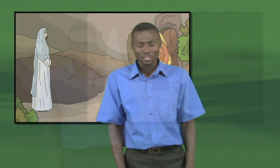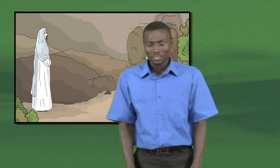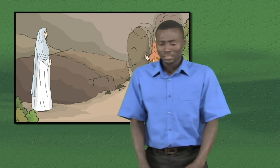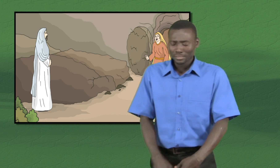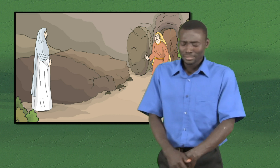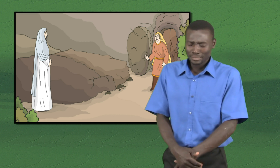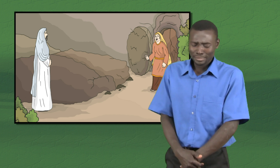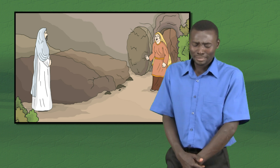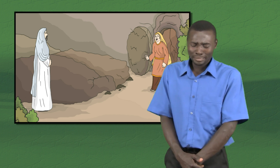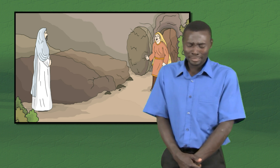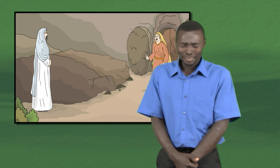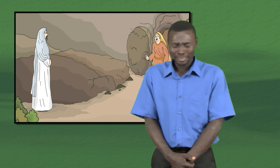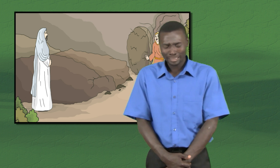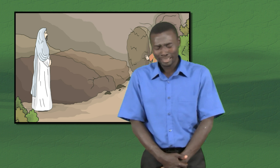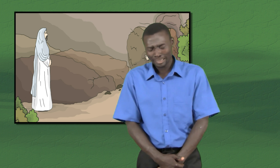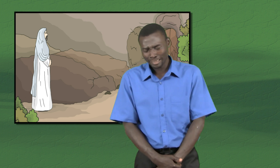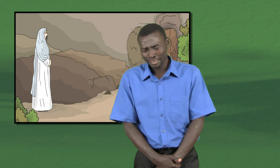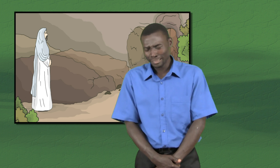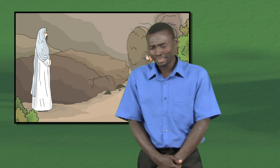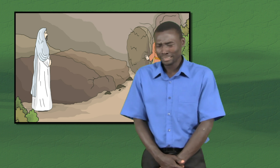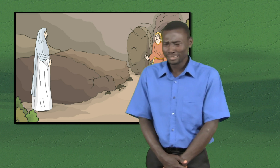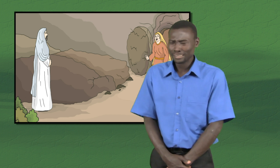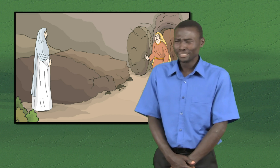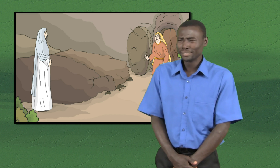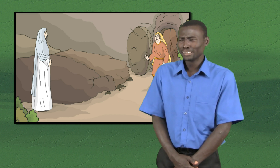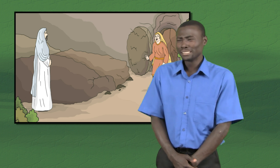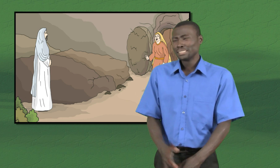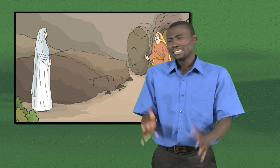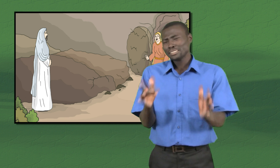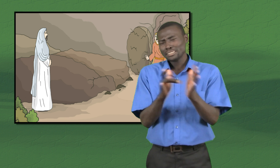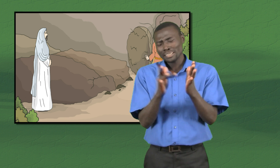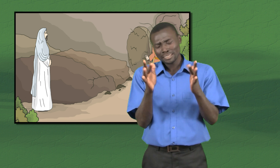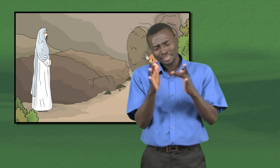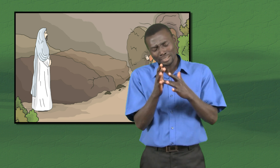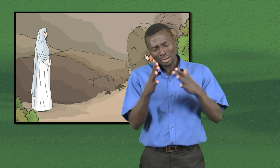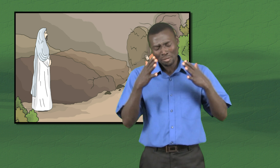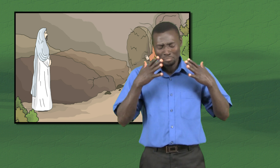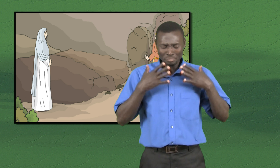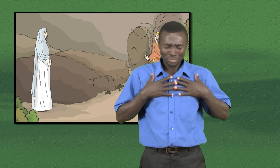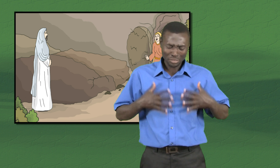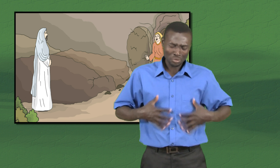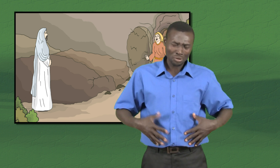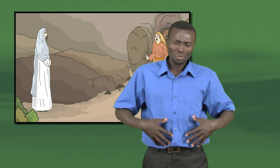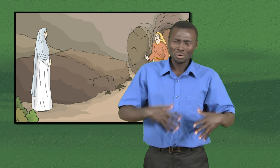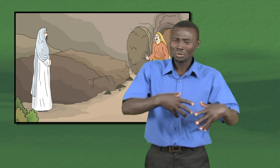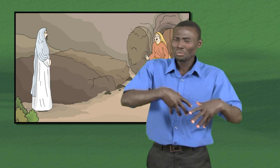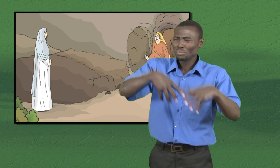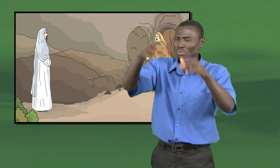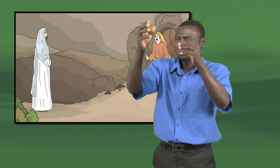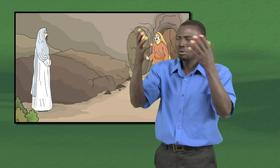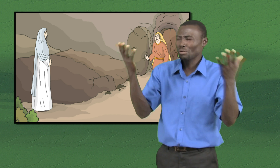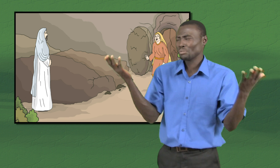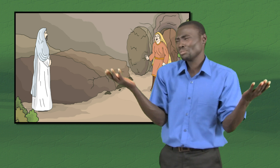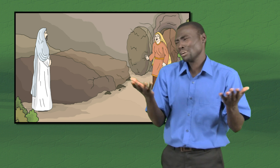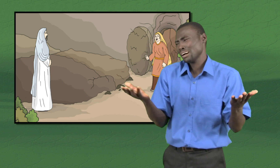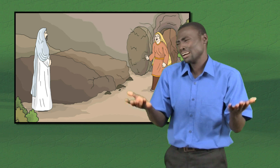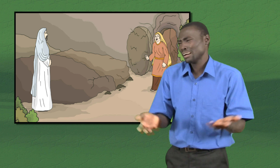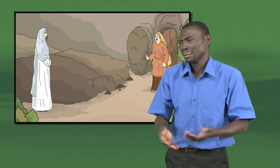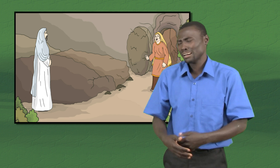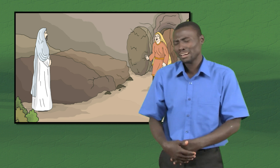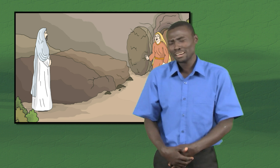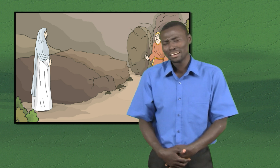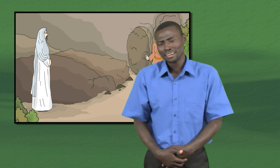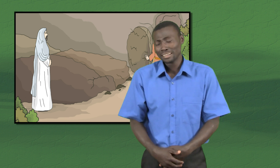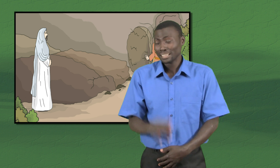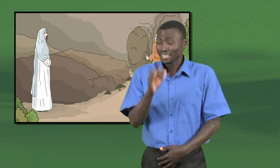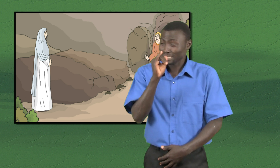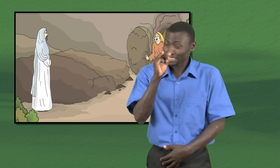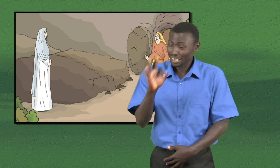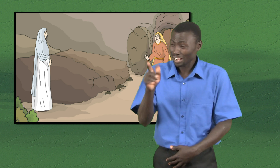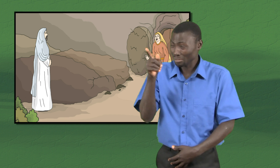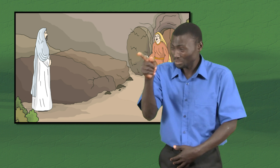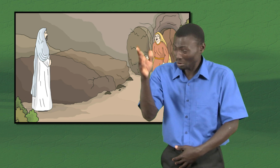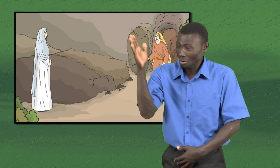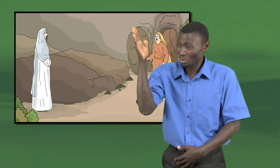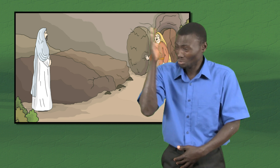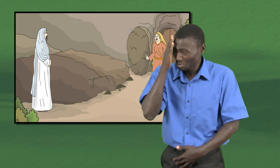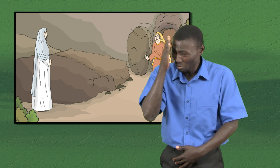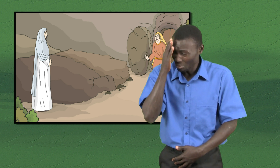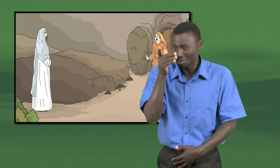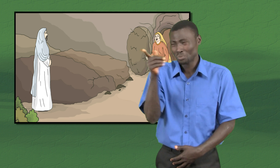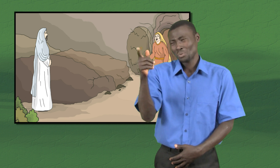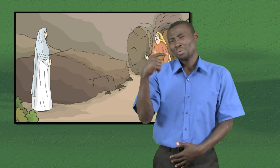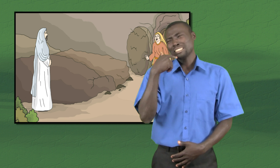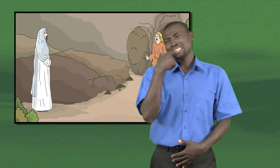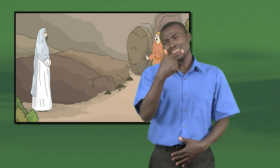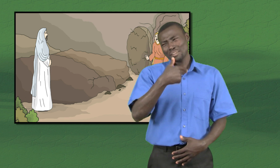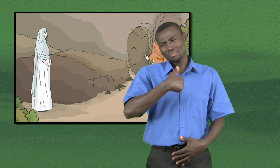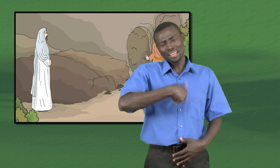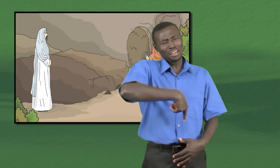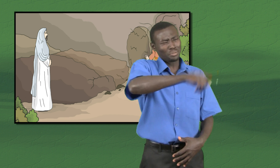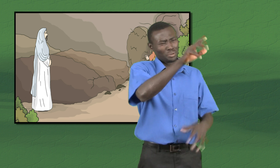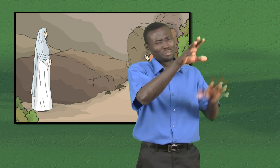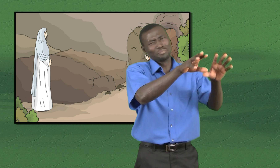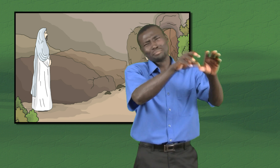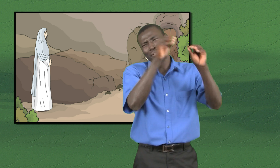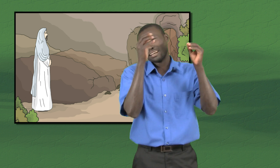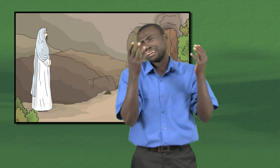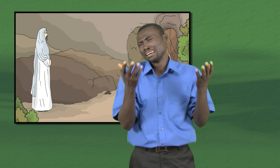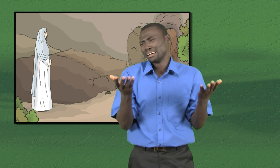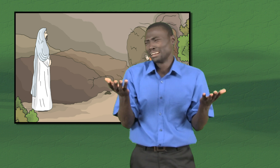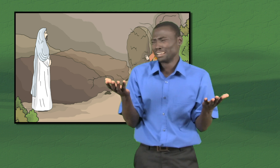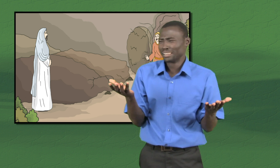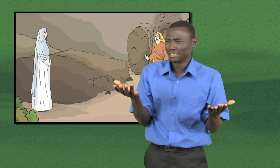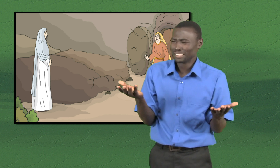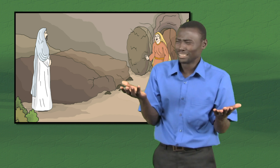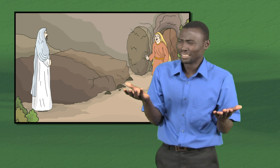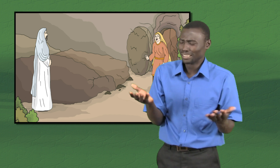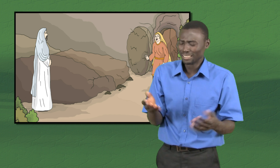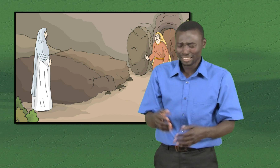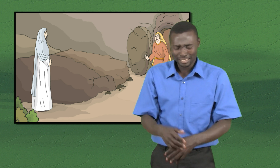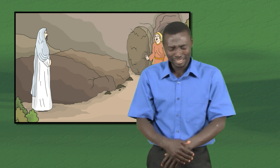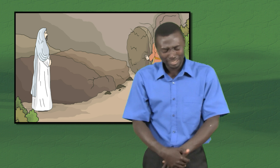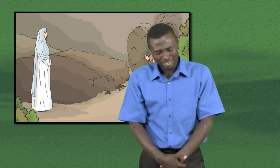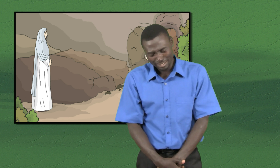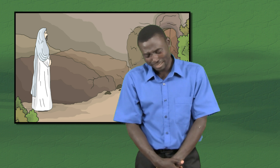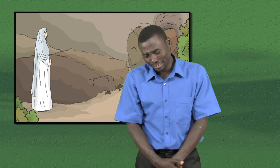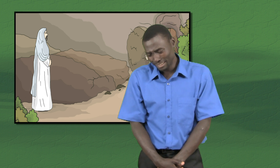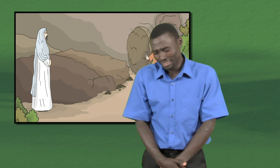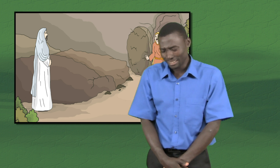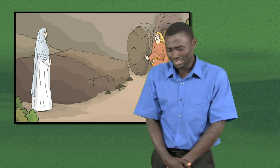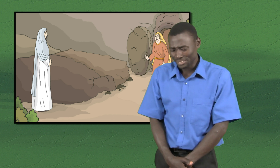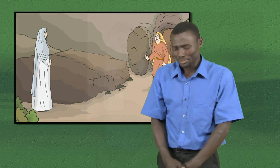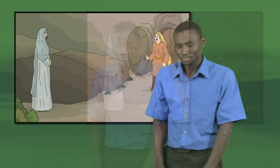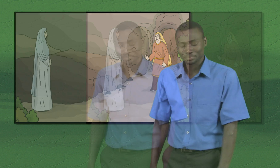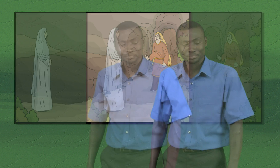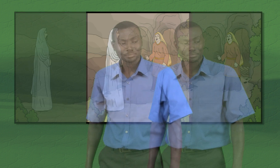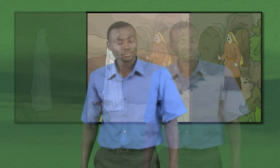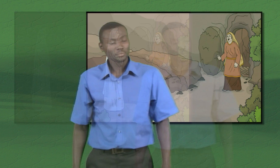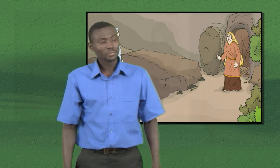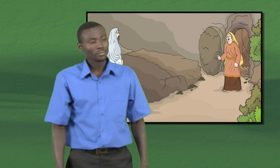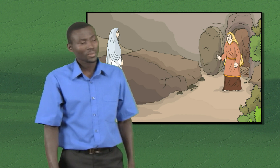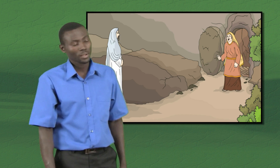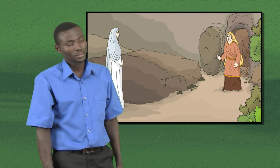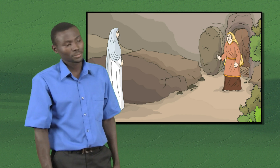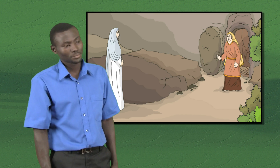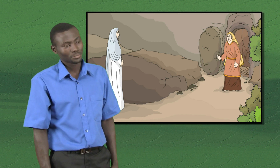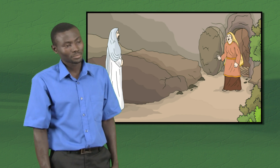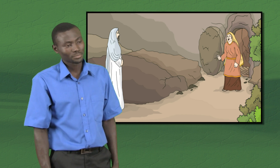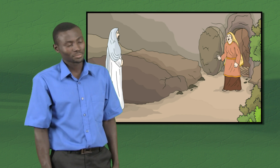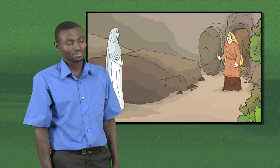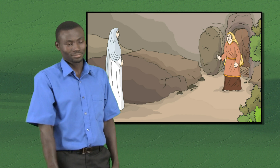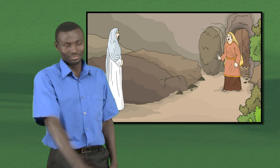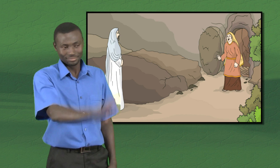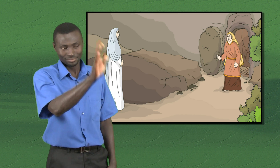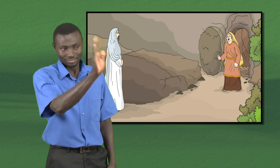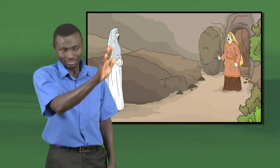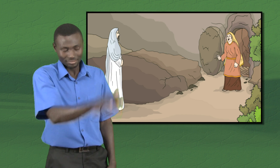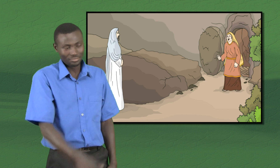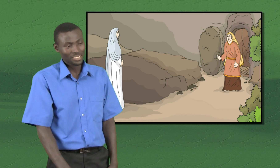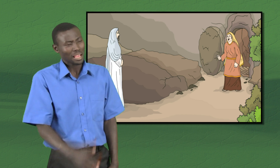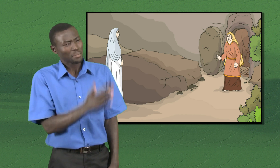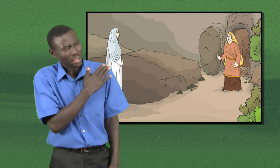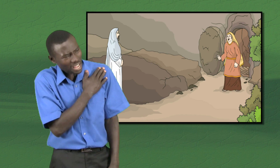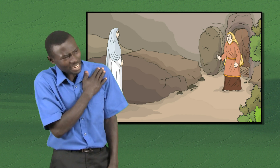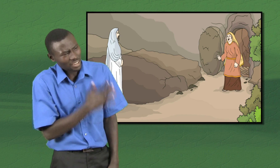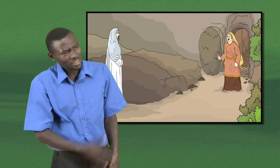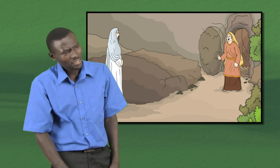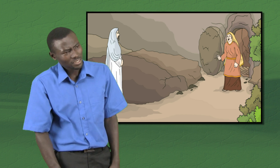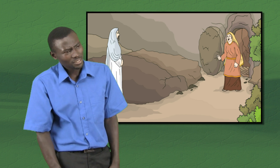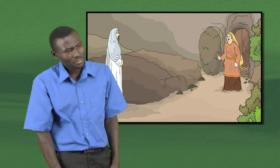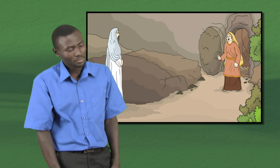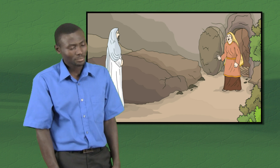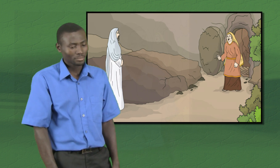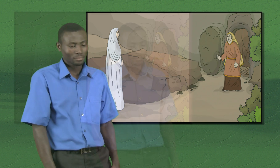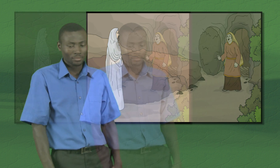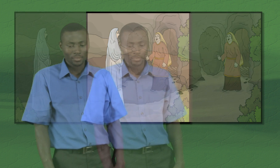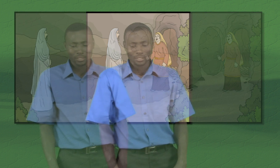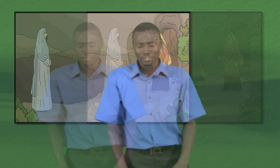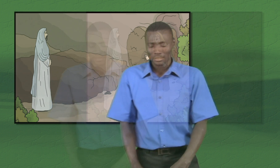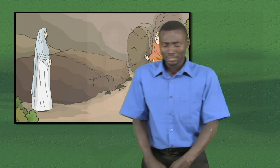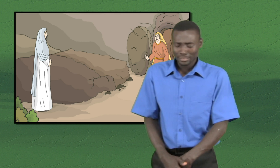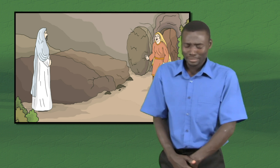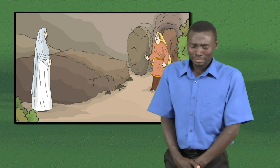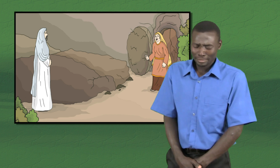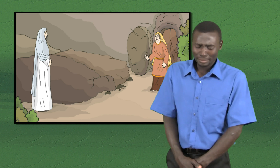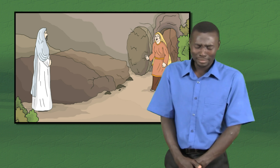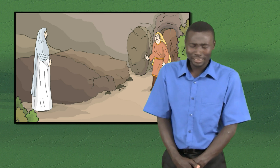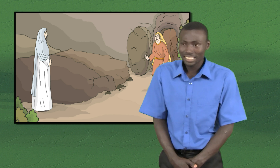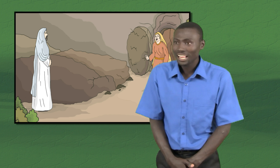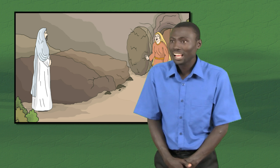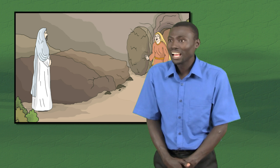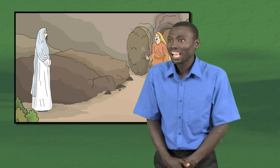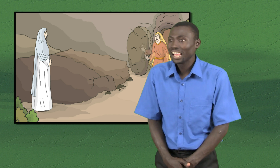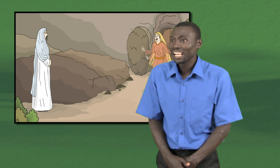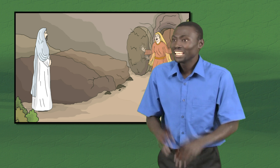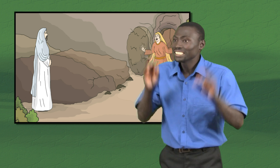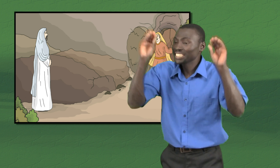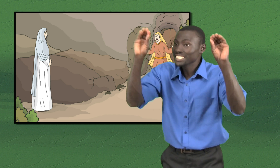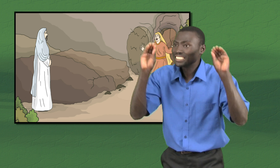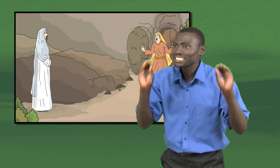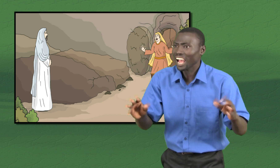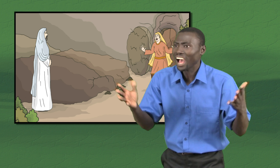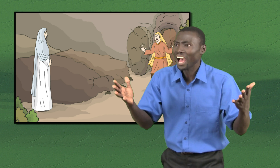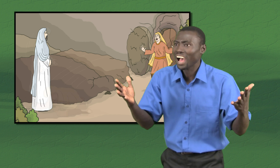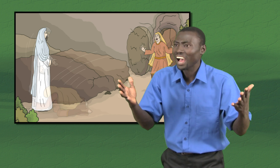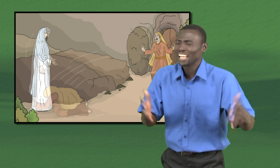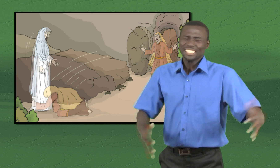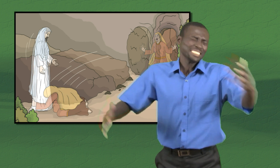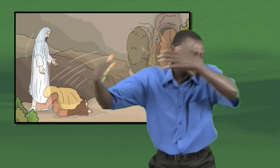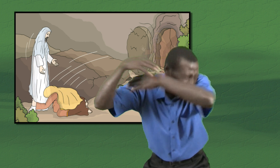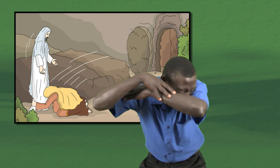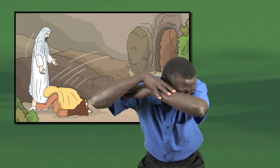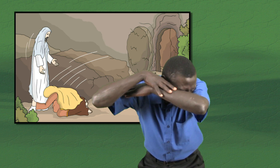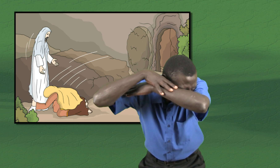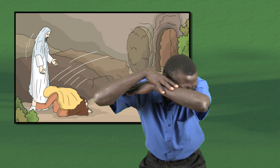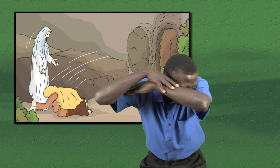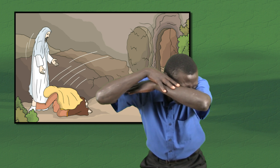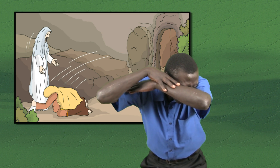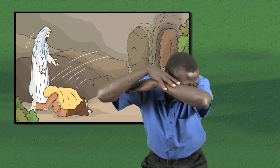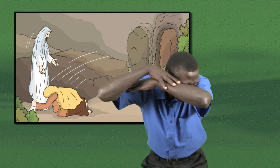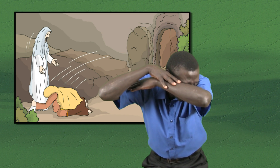Thinking He was the gardener, she said, “Sir, if you have carried Him off, tell me where you have put Him, and I will get Him.”